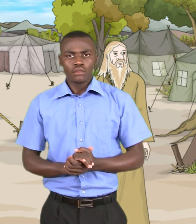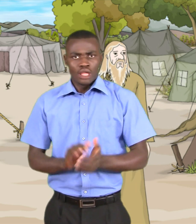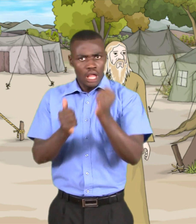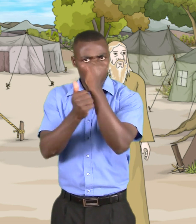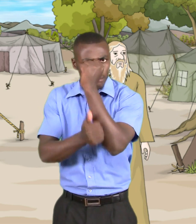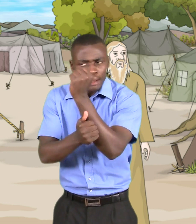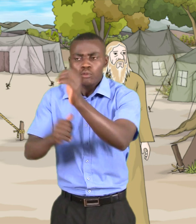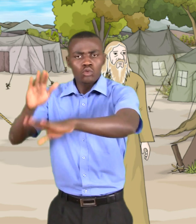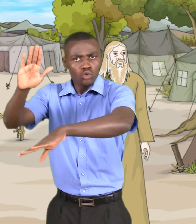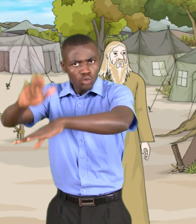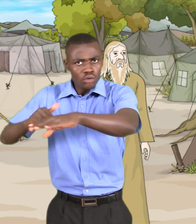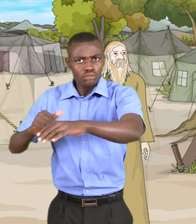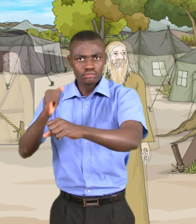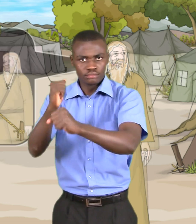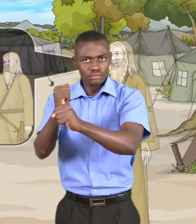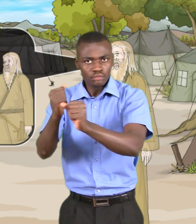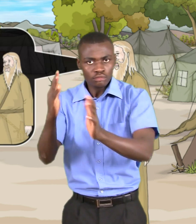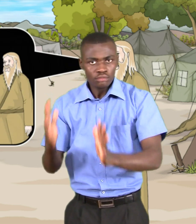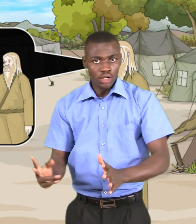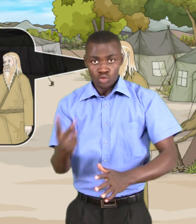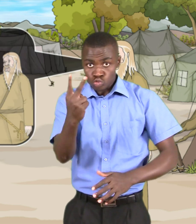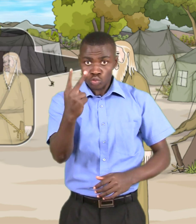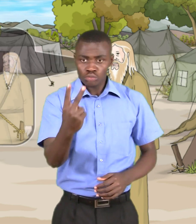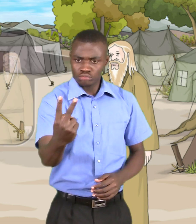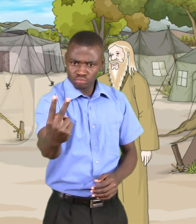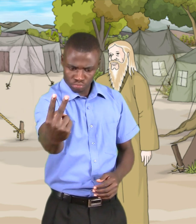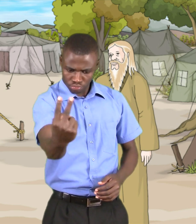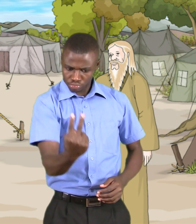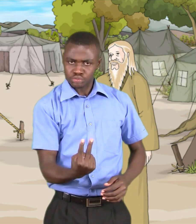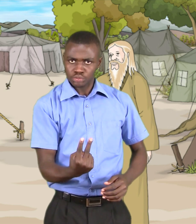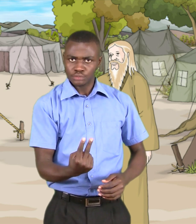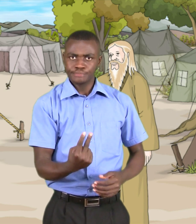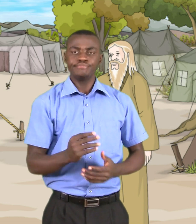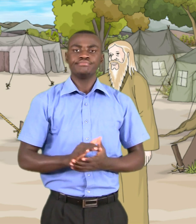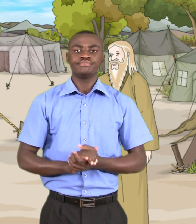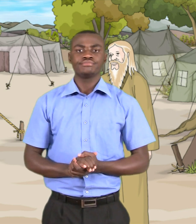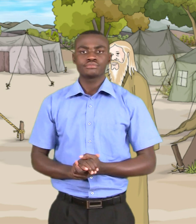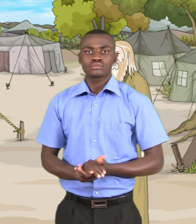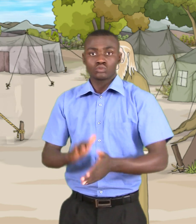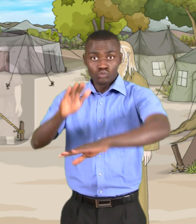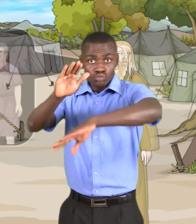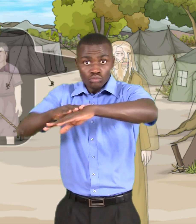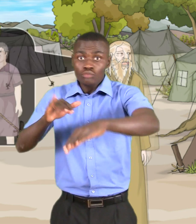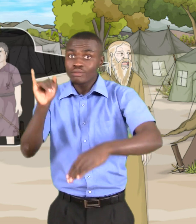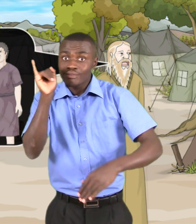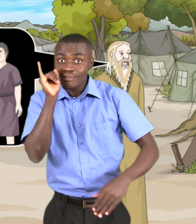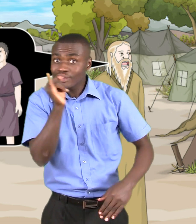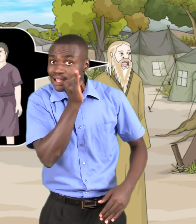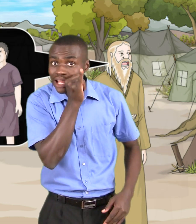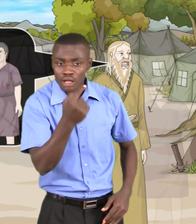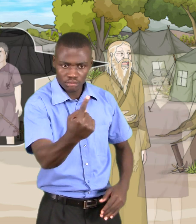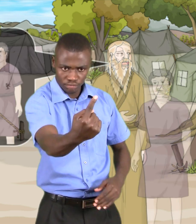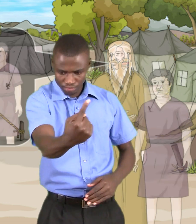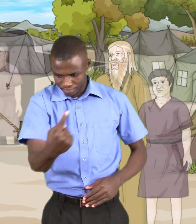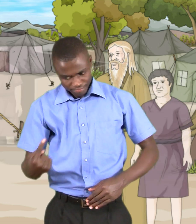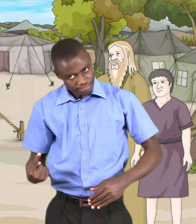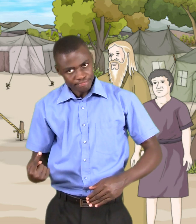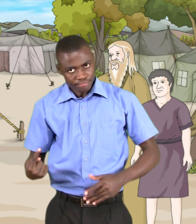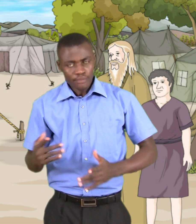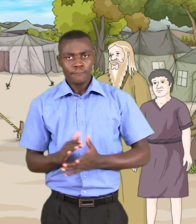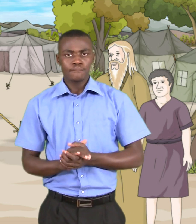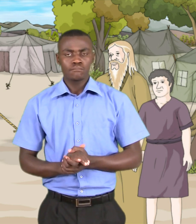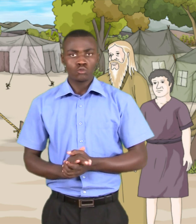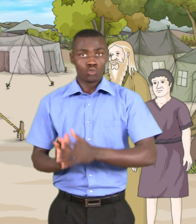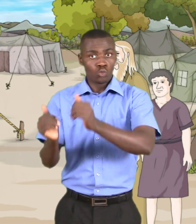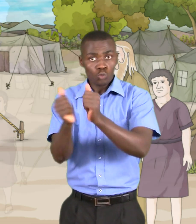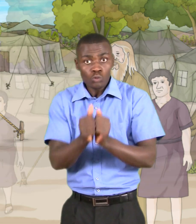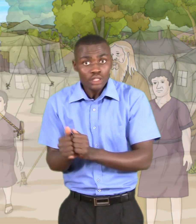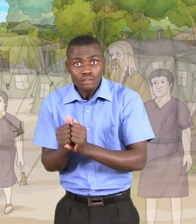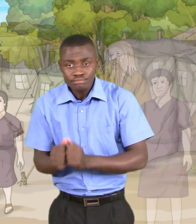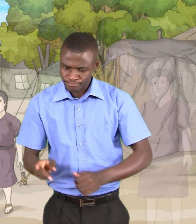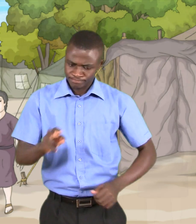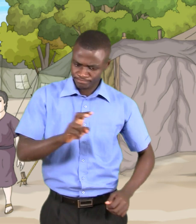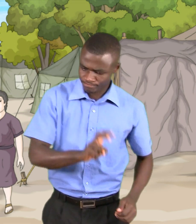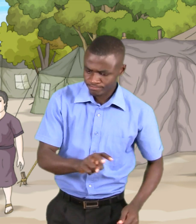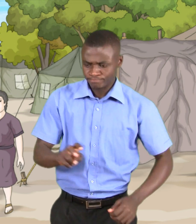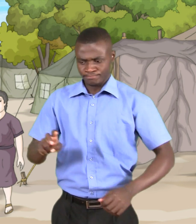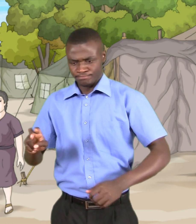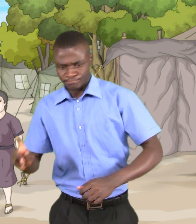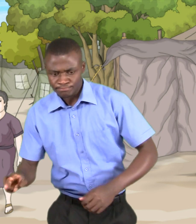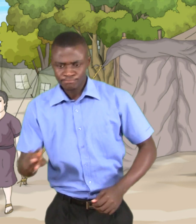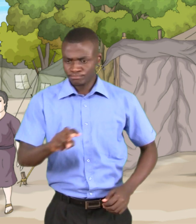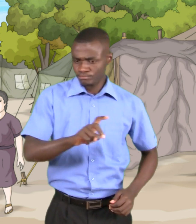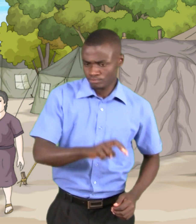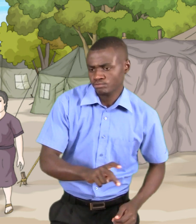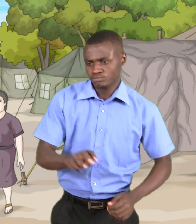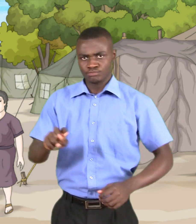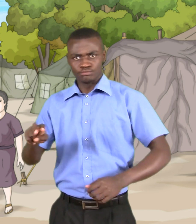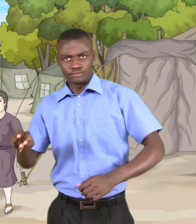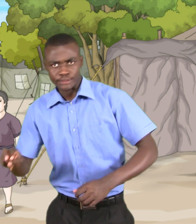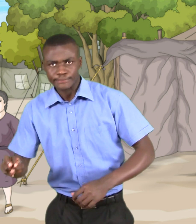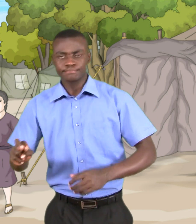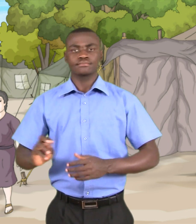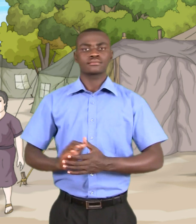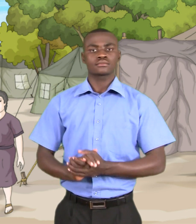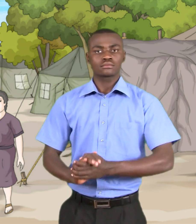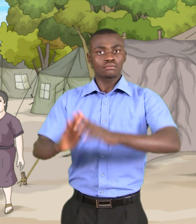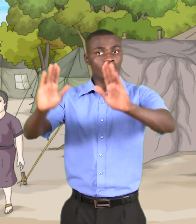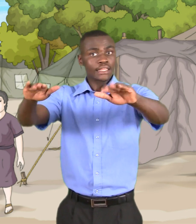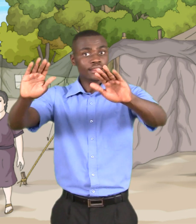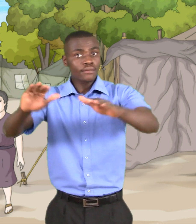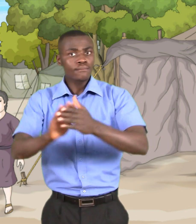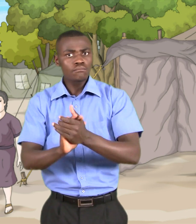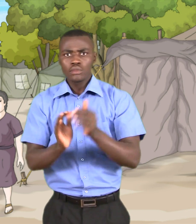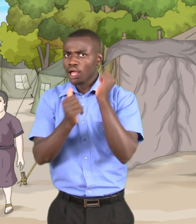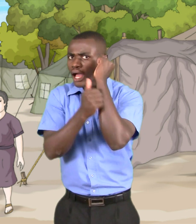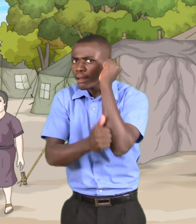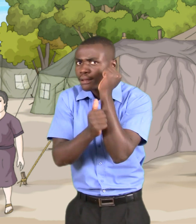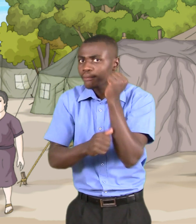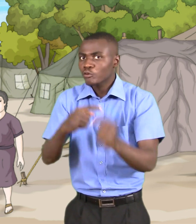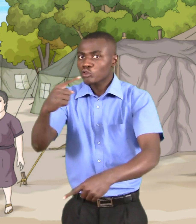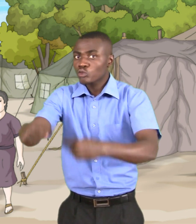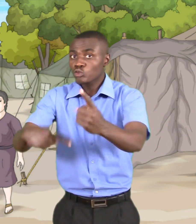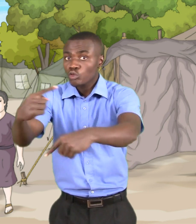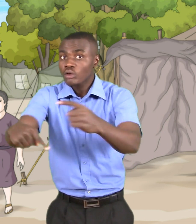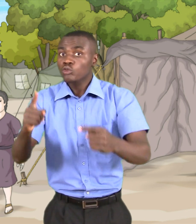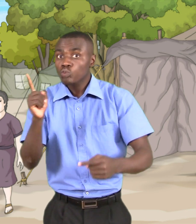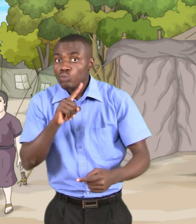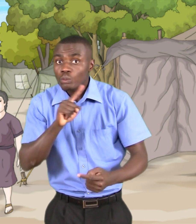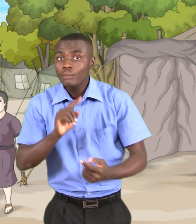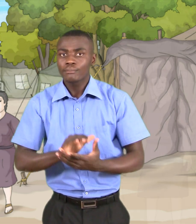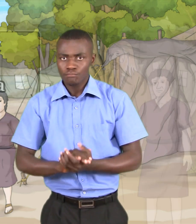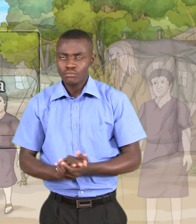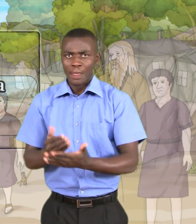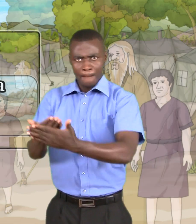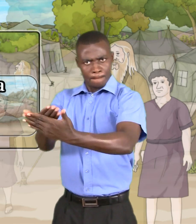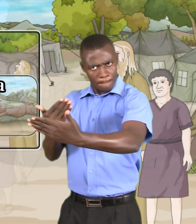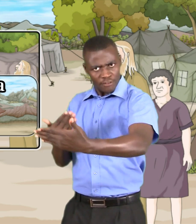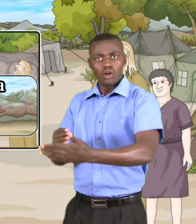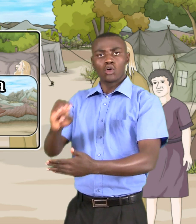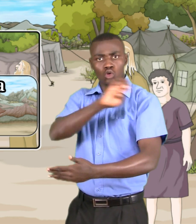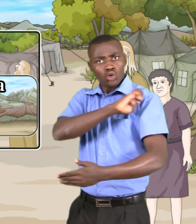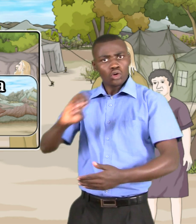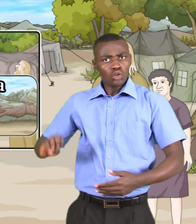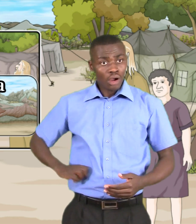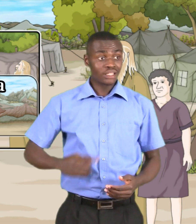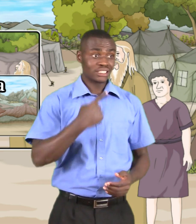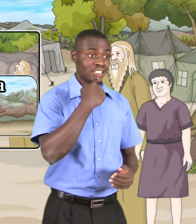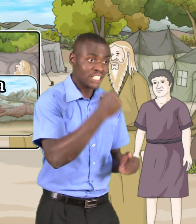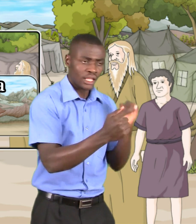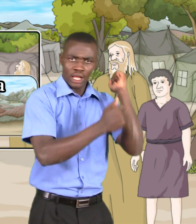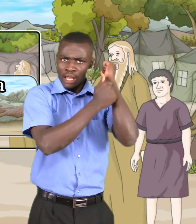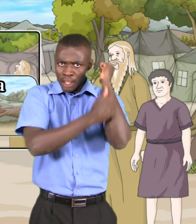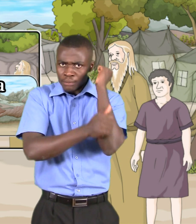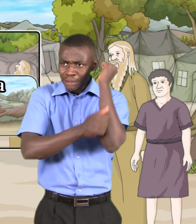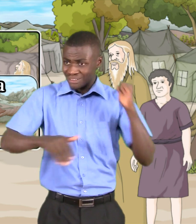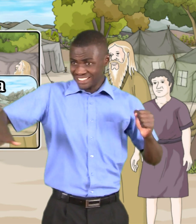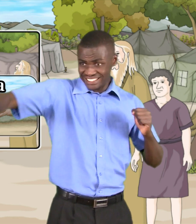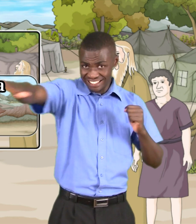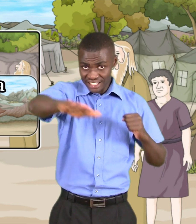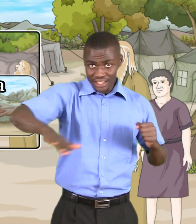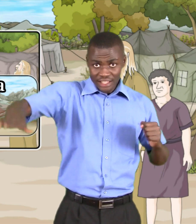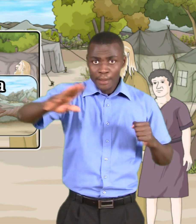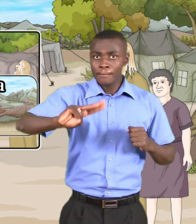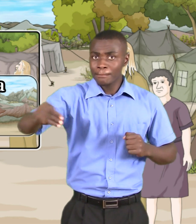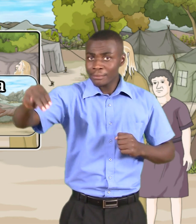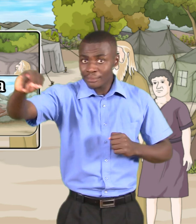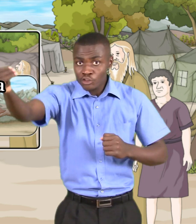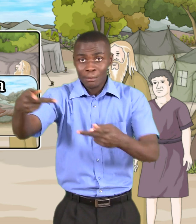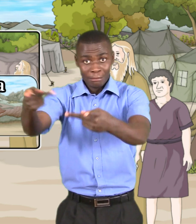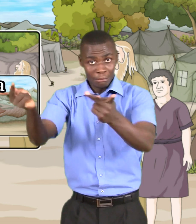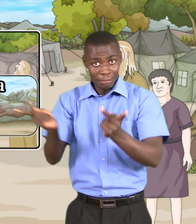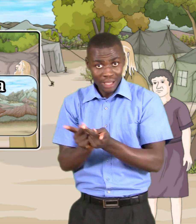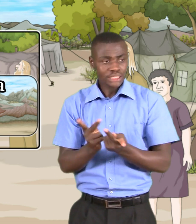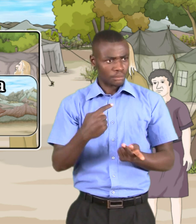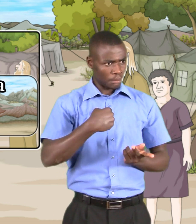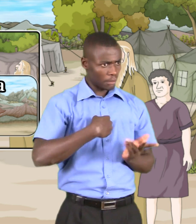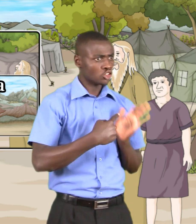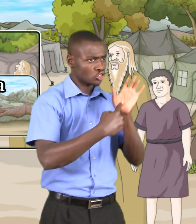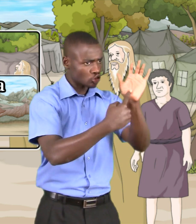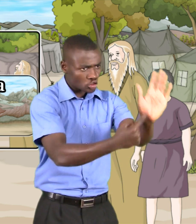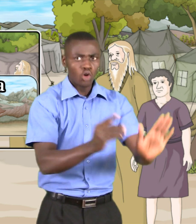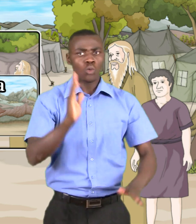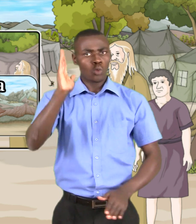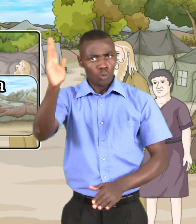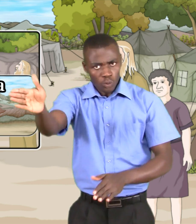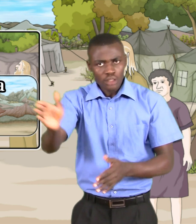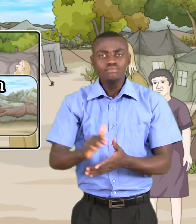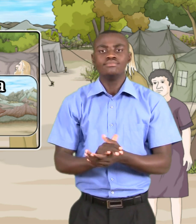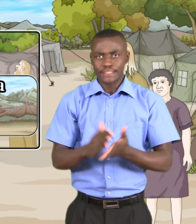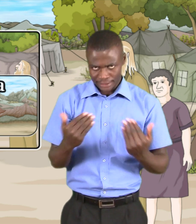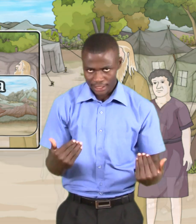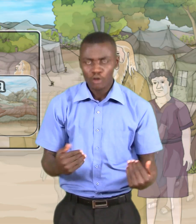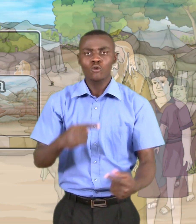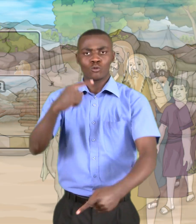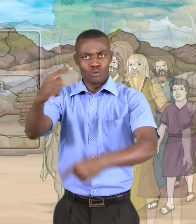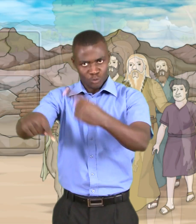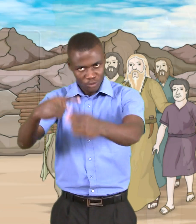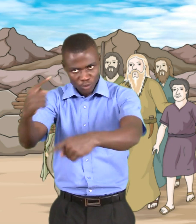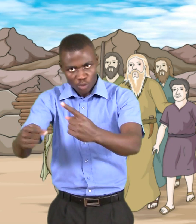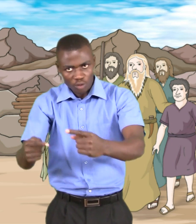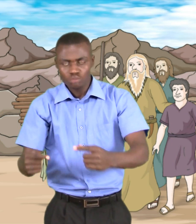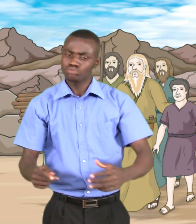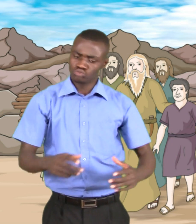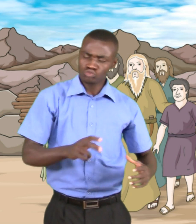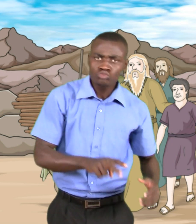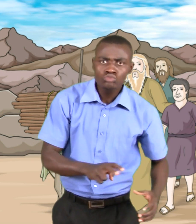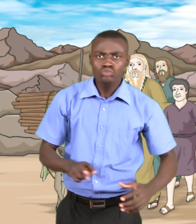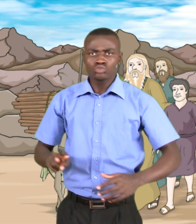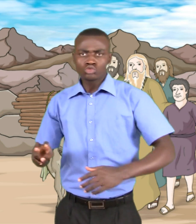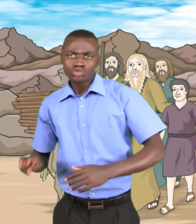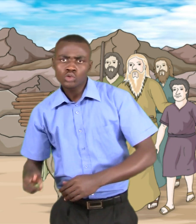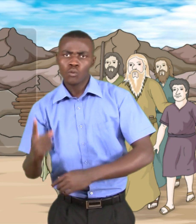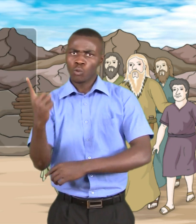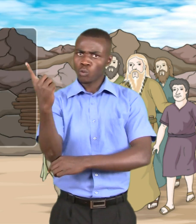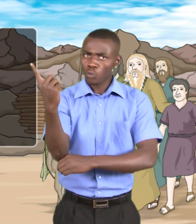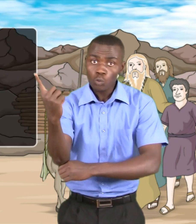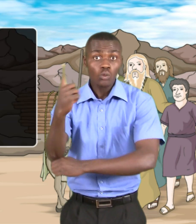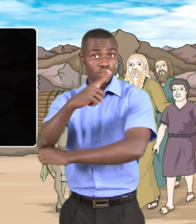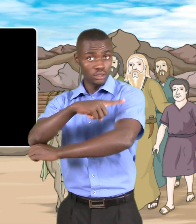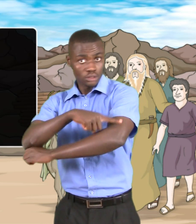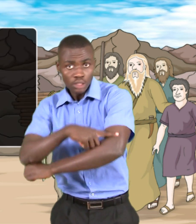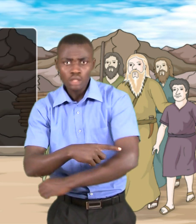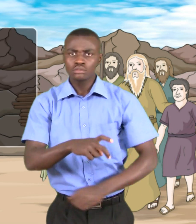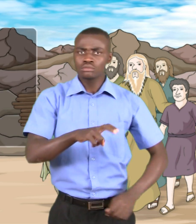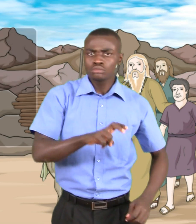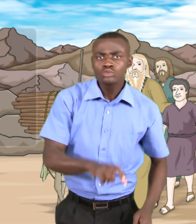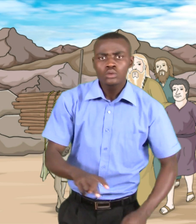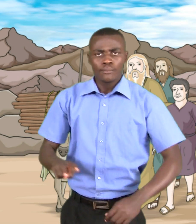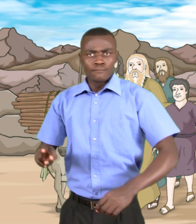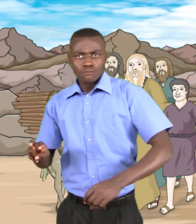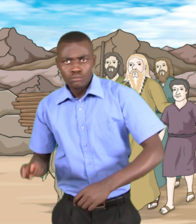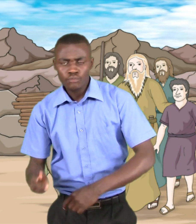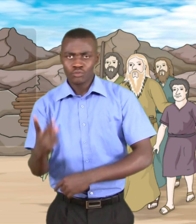He split the wood for a burnt offering and set out for the place God had designated.